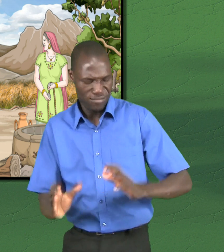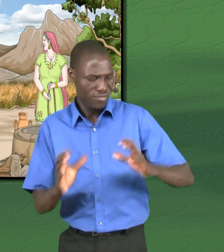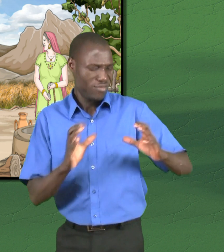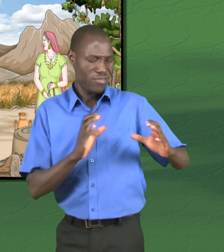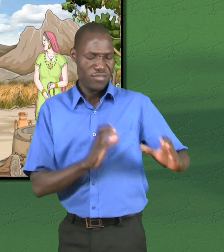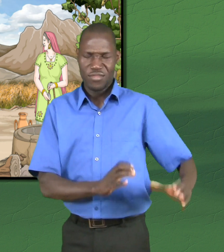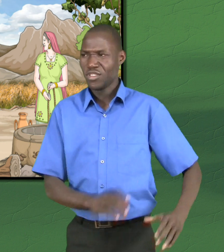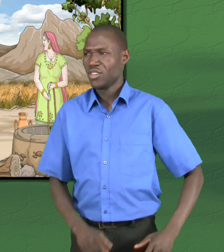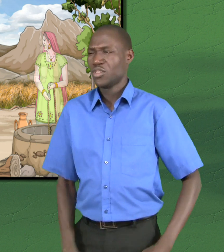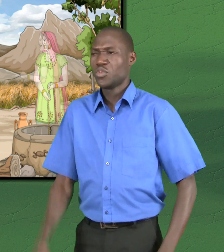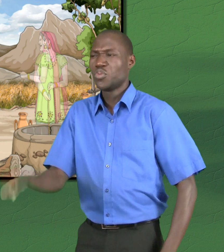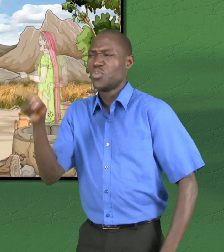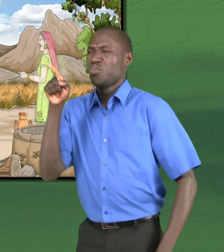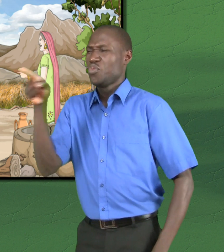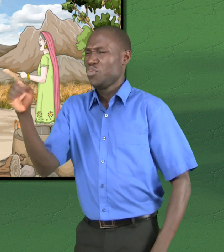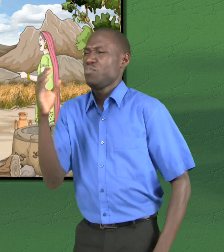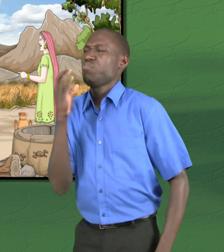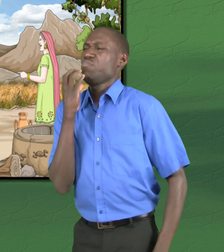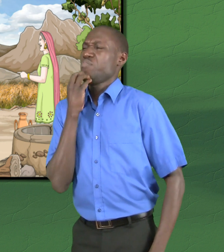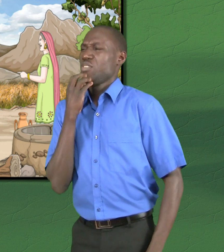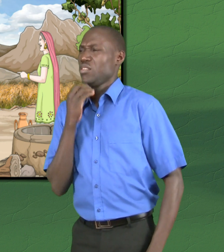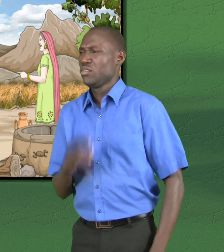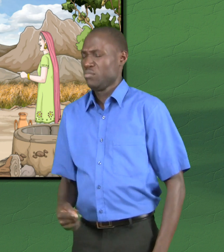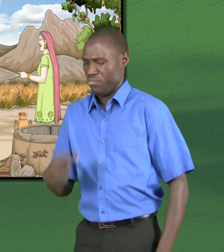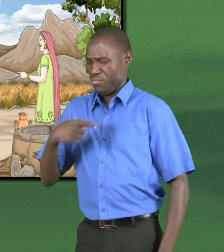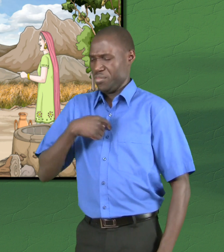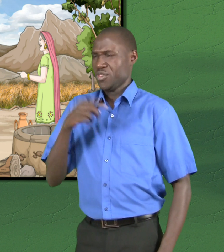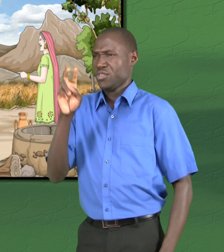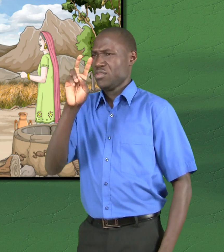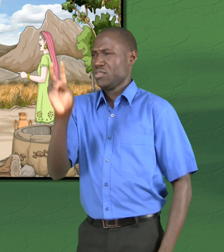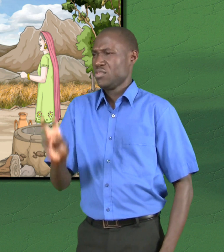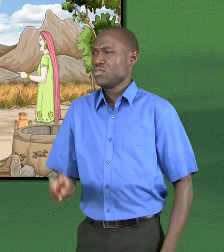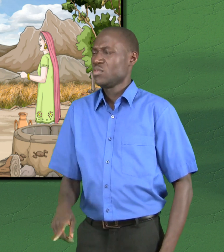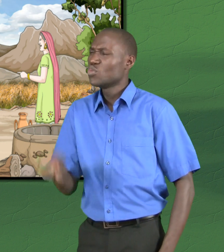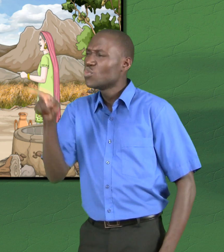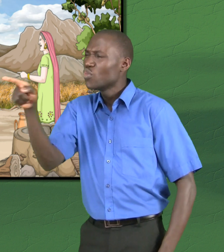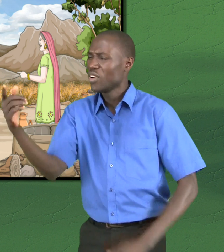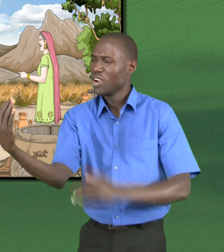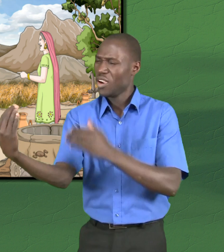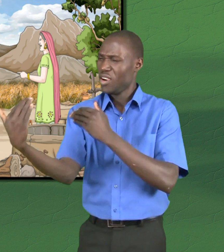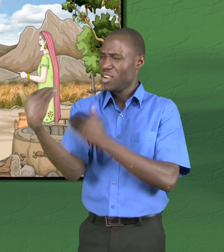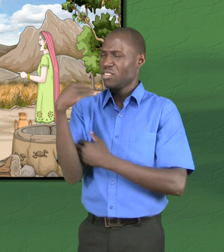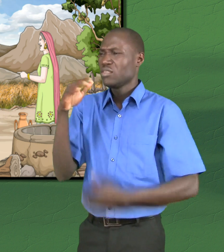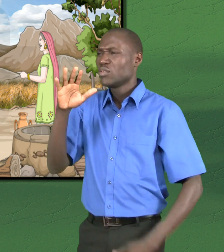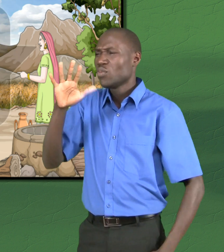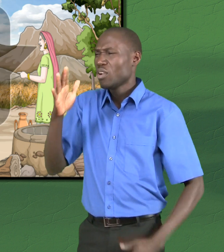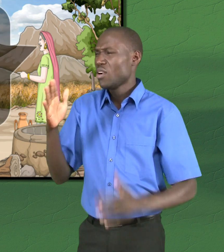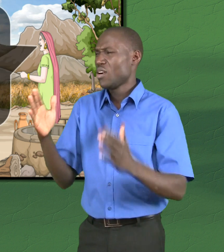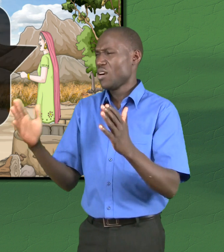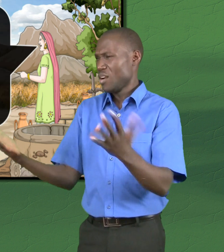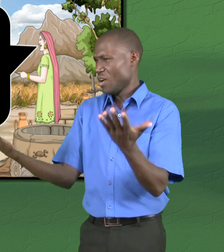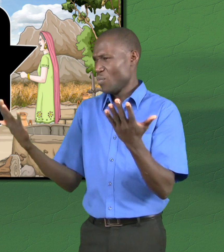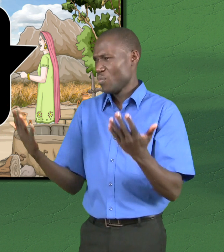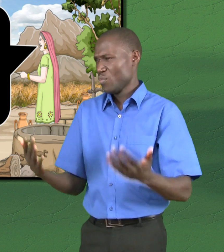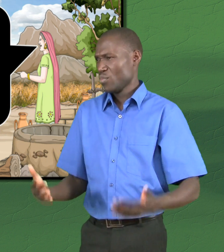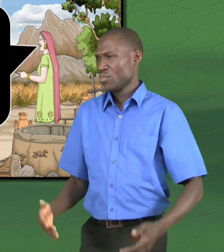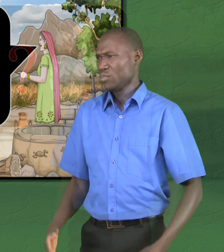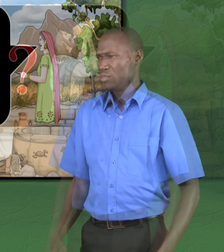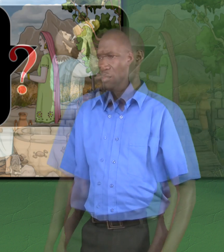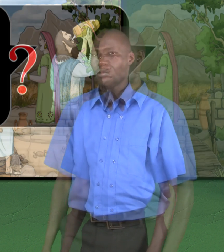(His disciples had gone into the town to buy food.) “You are a Jew,” said the woman.